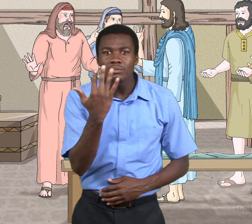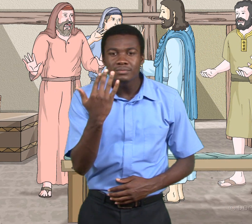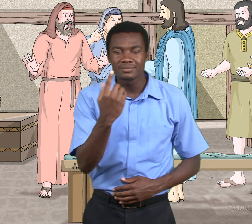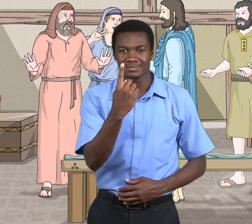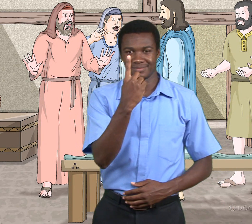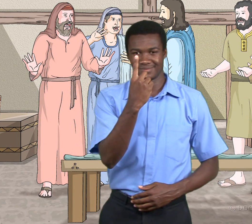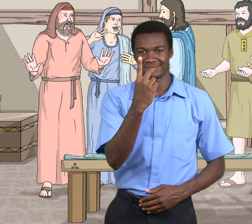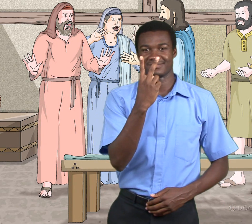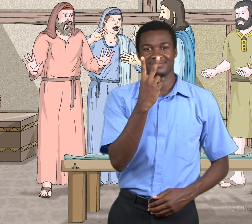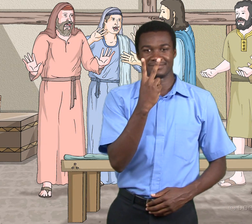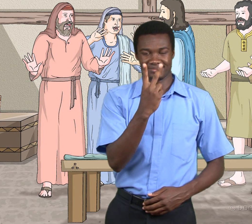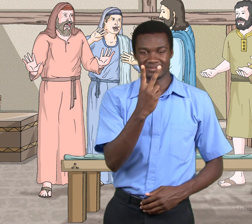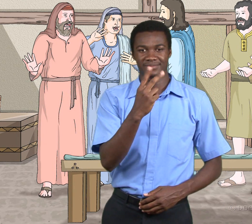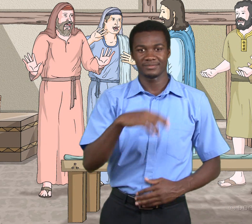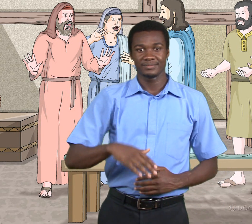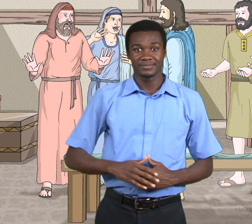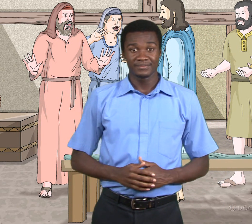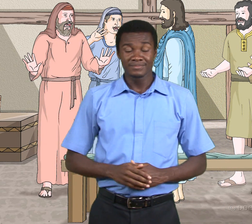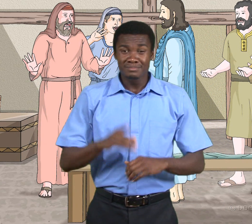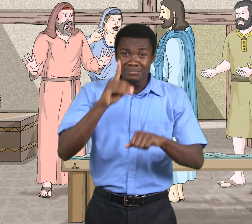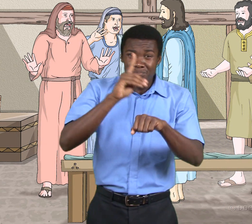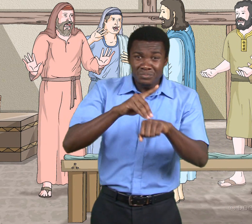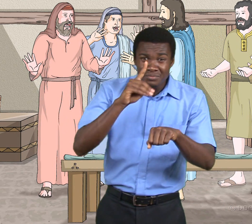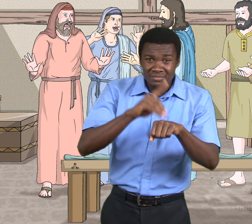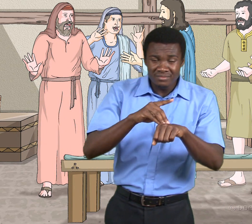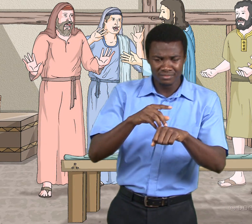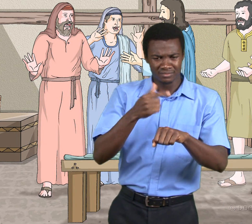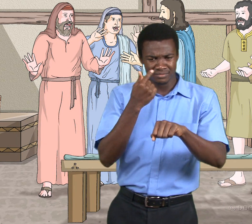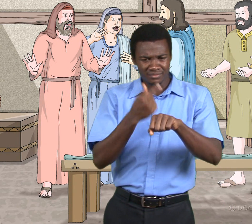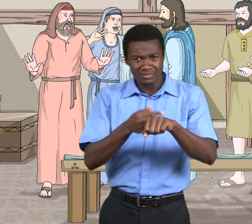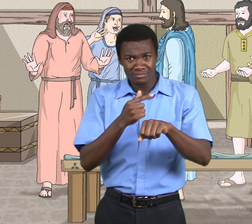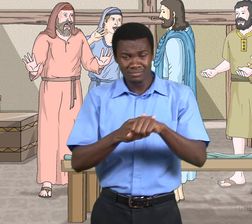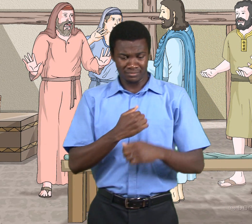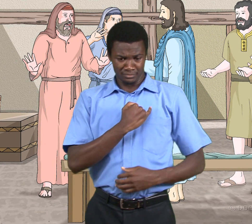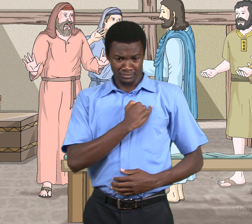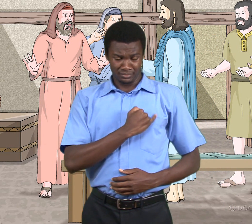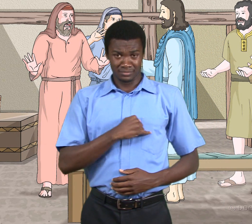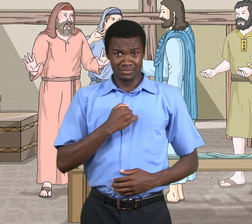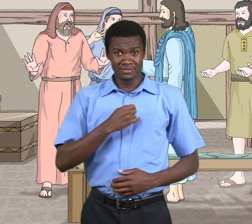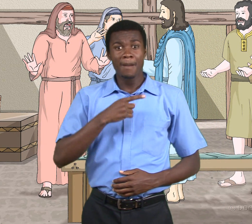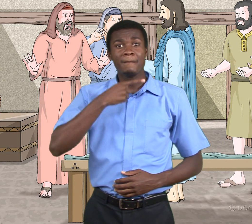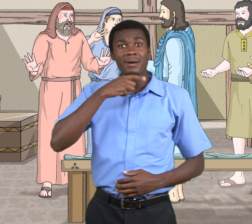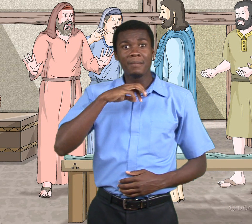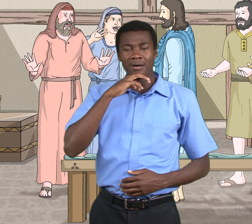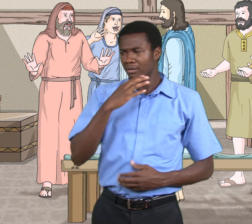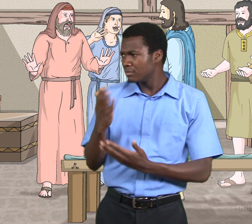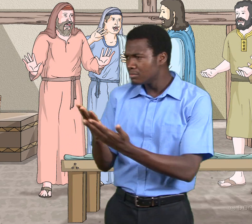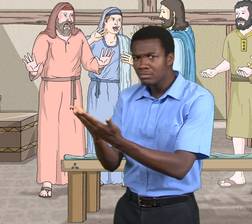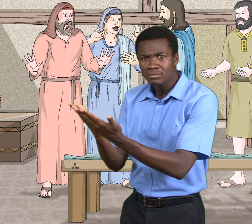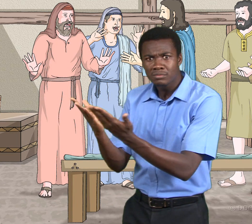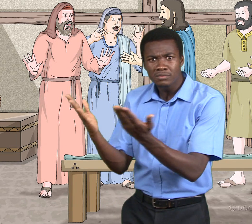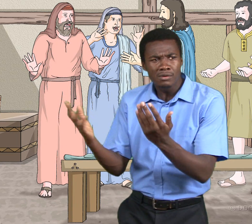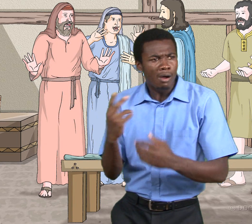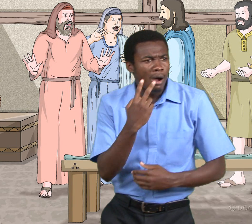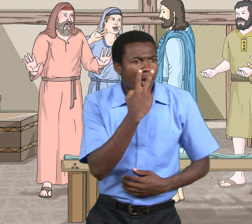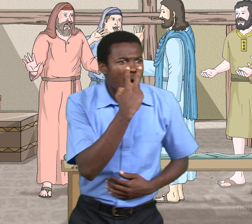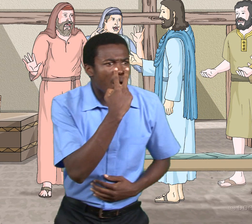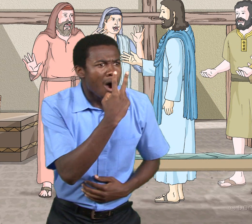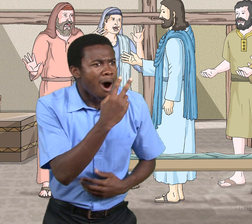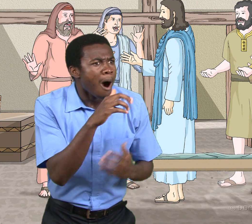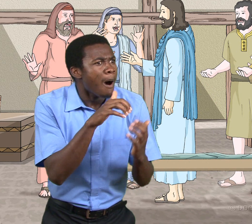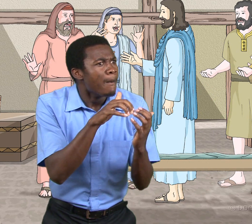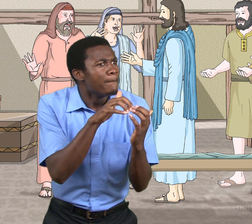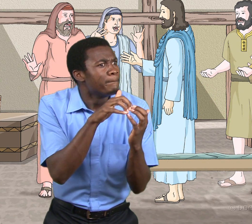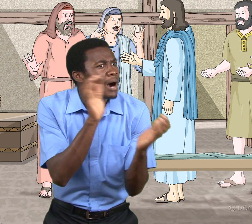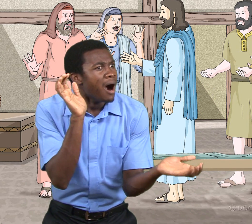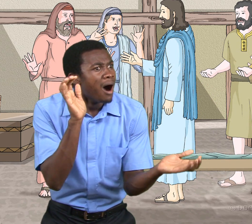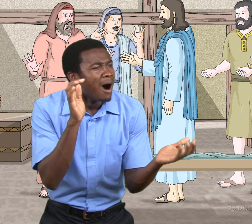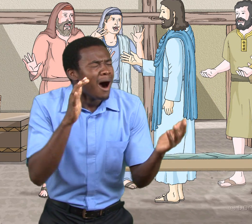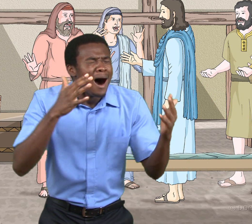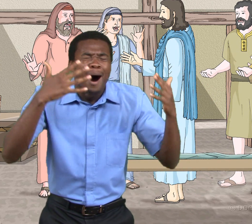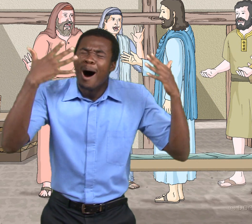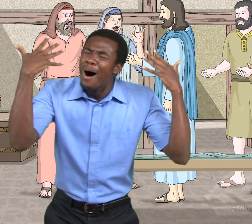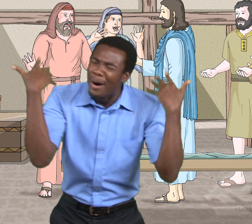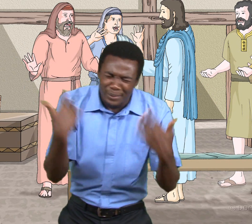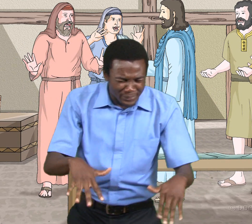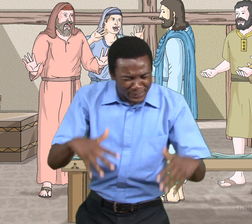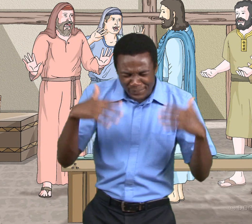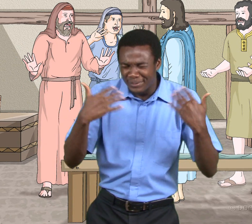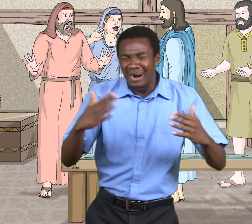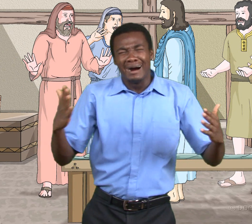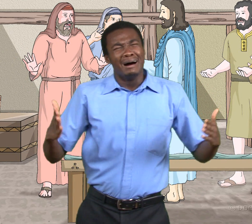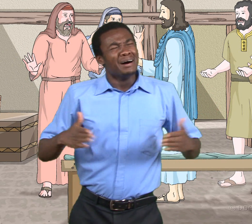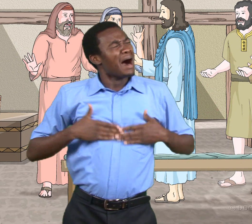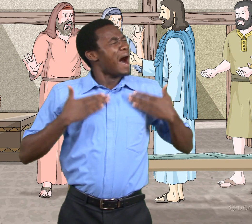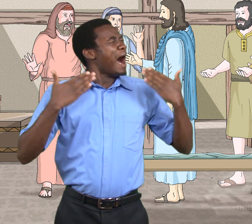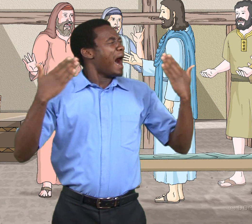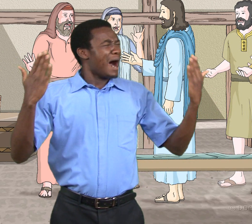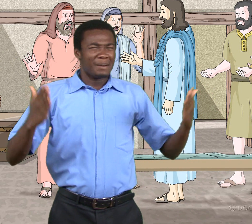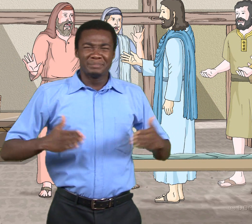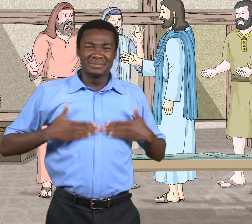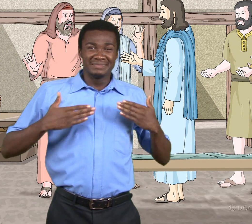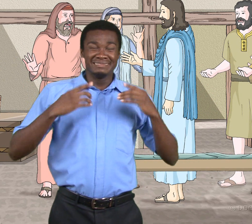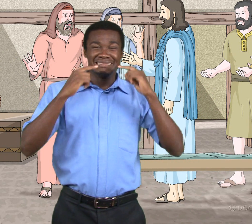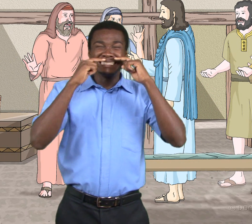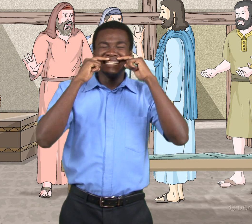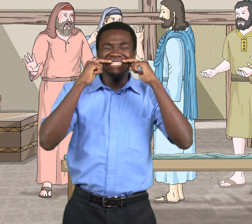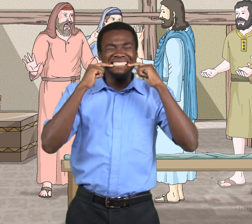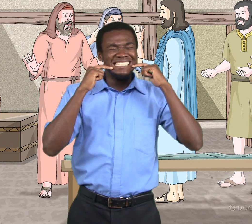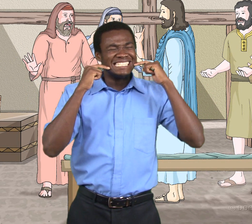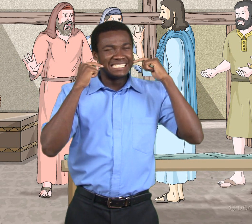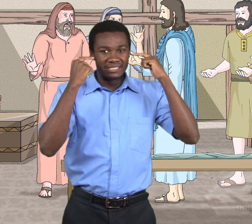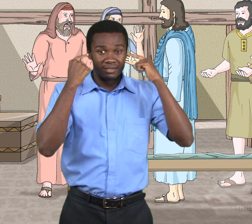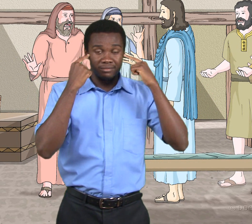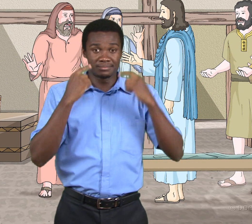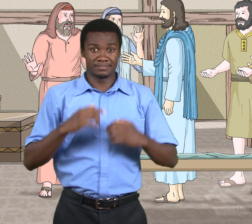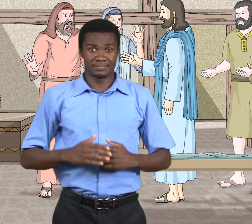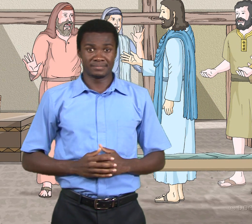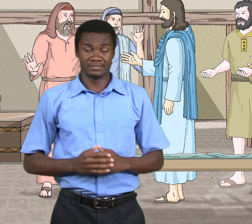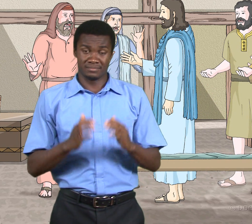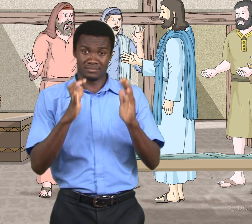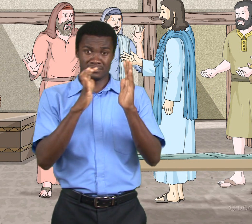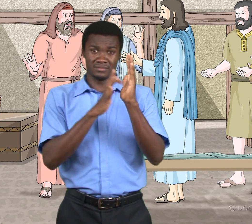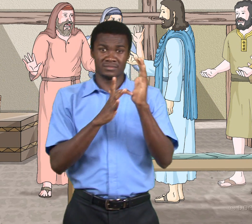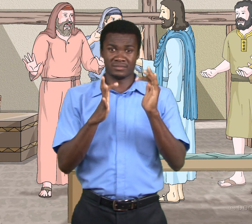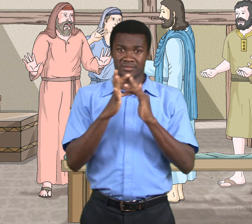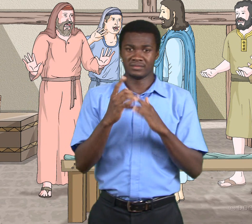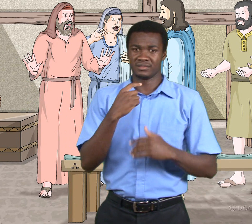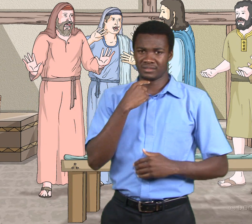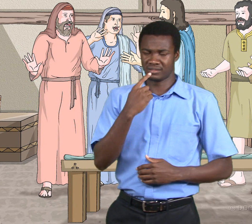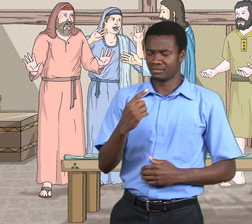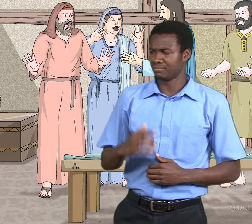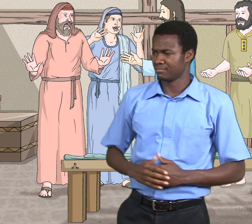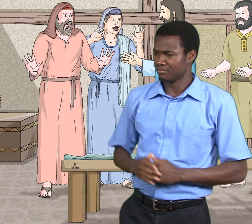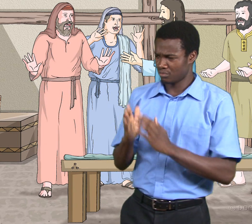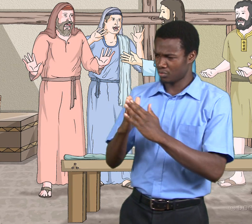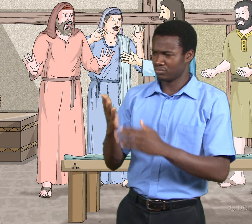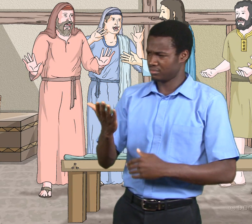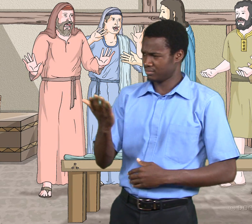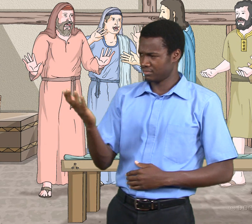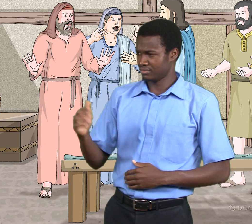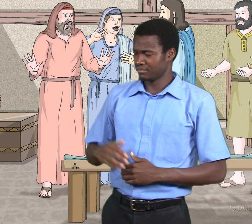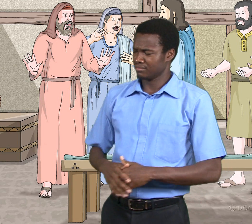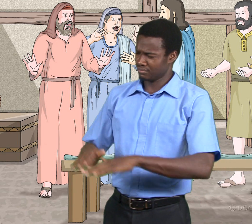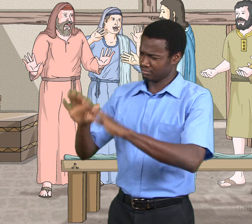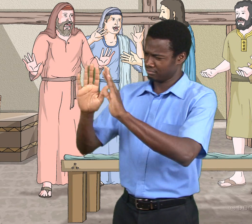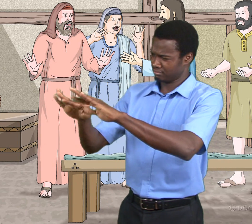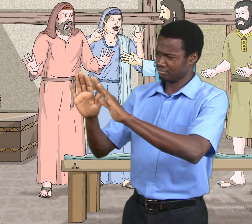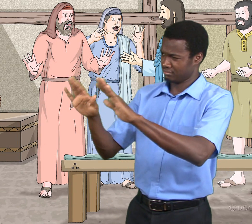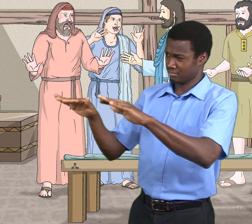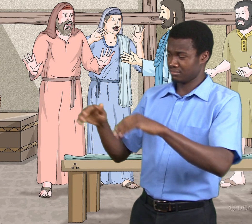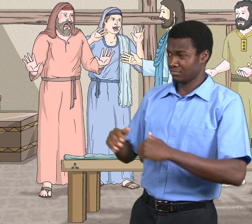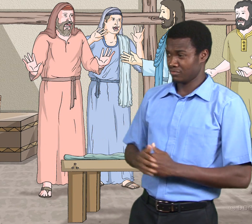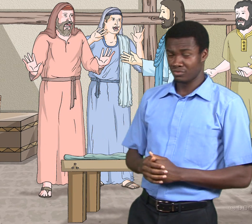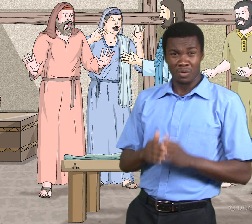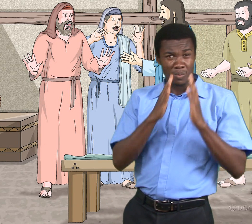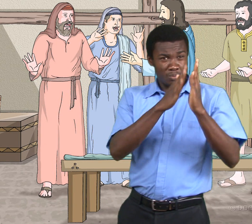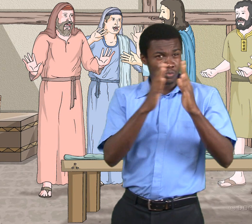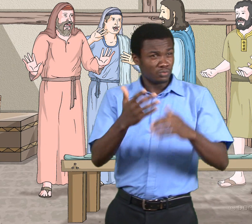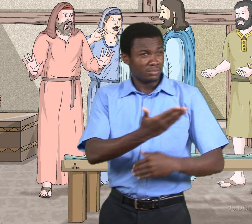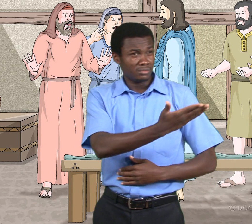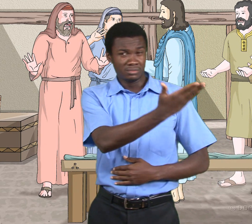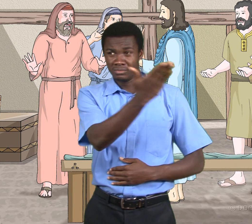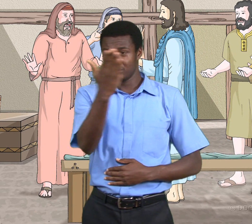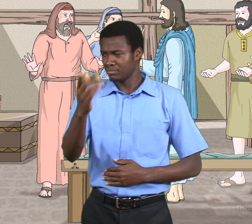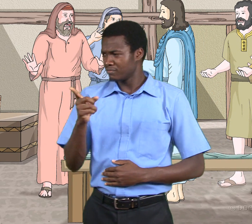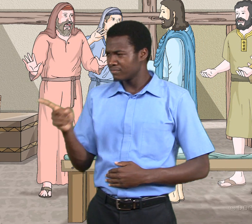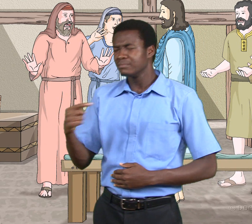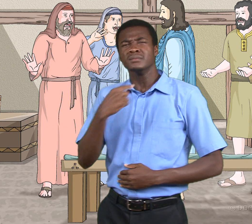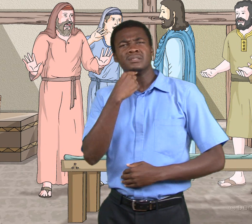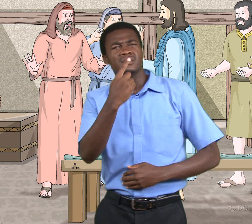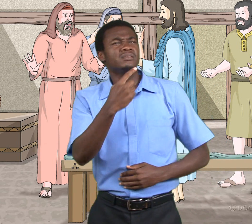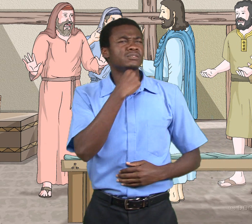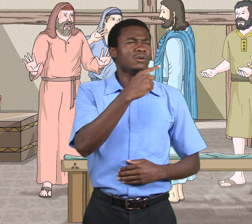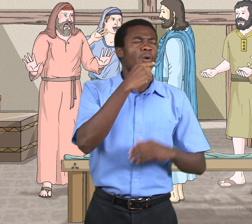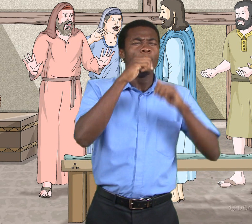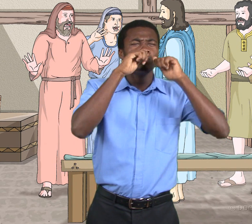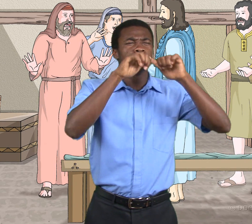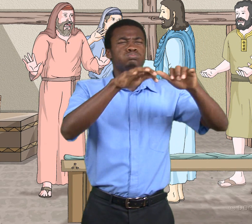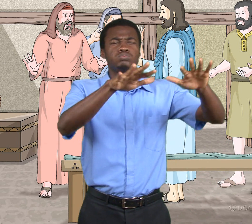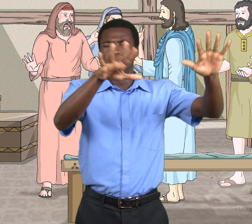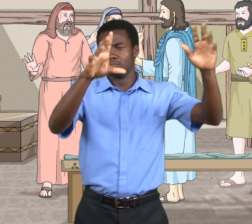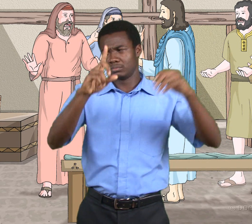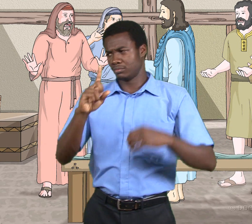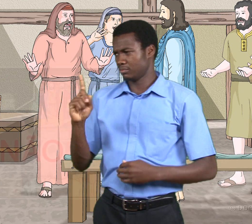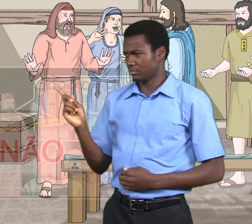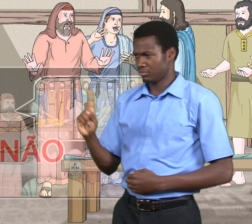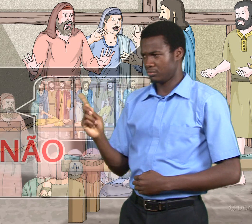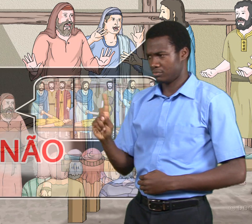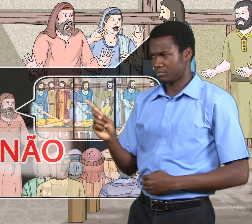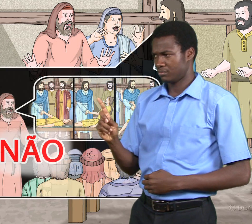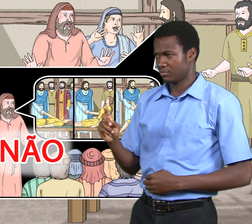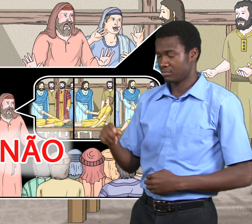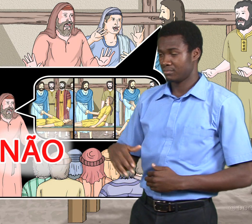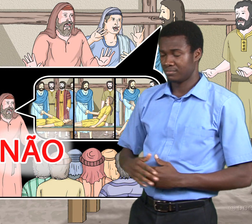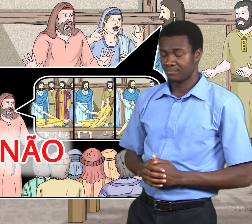She was twelve years old, and at once they were utterly astounded.